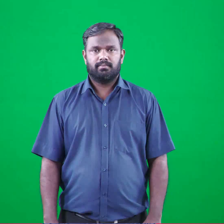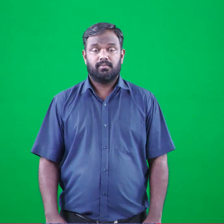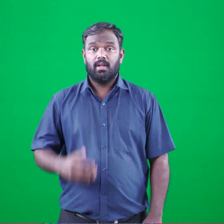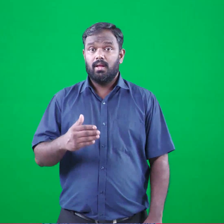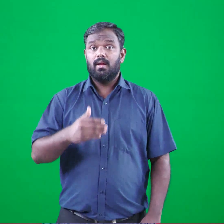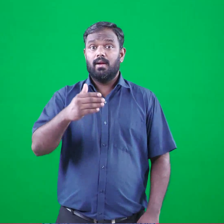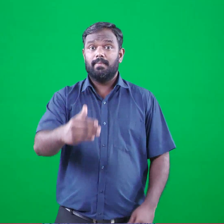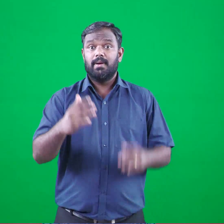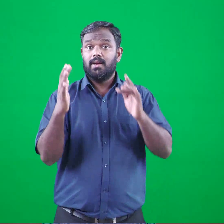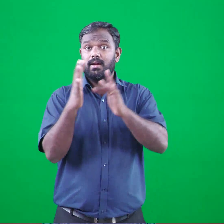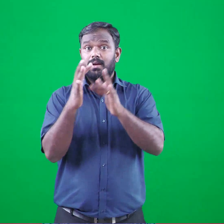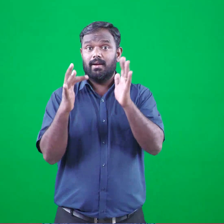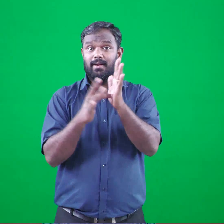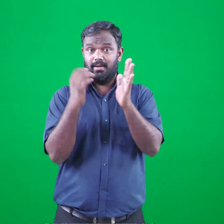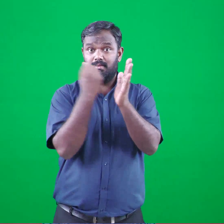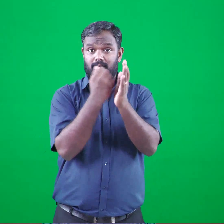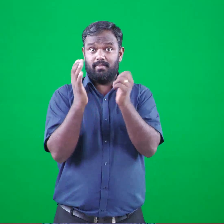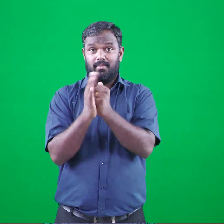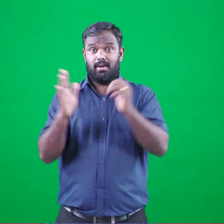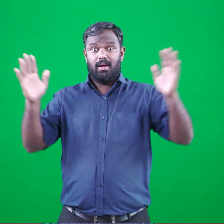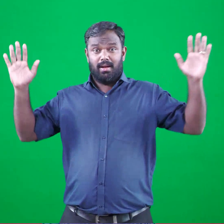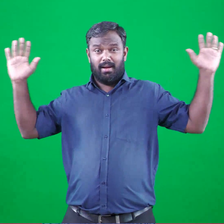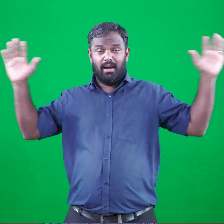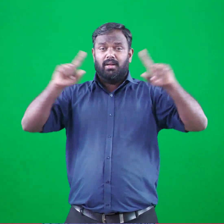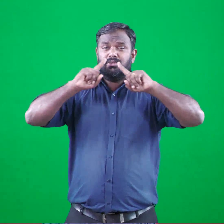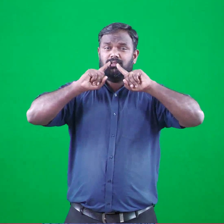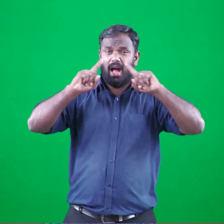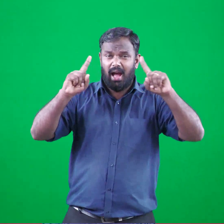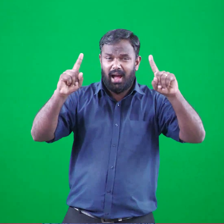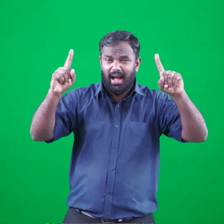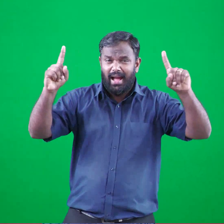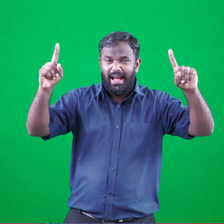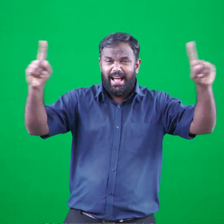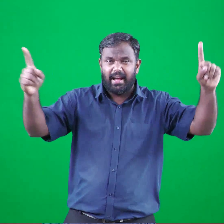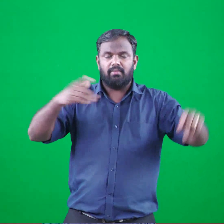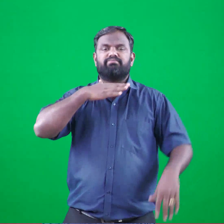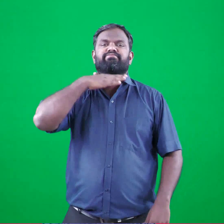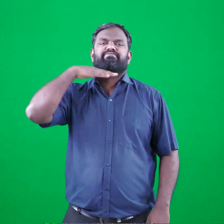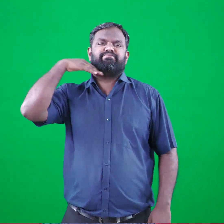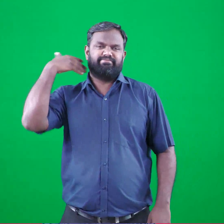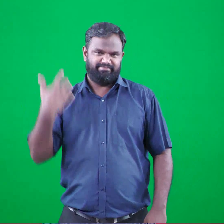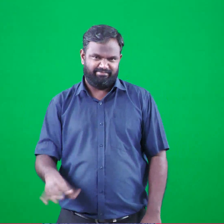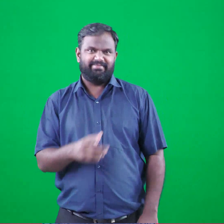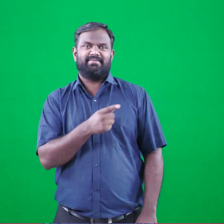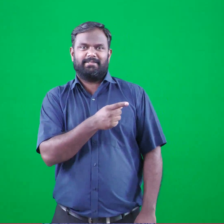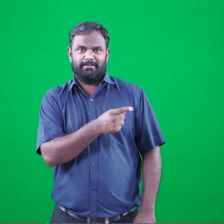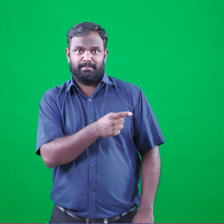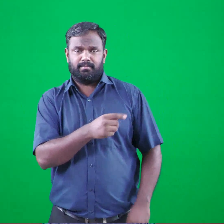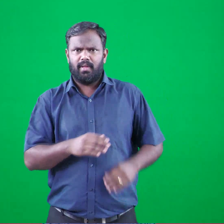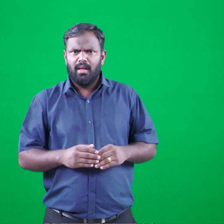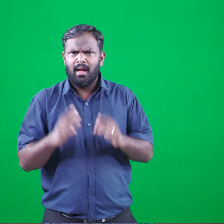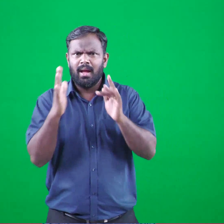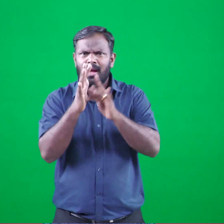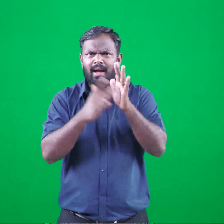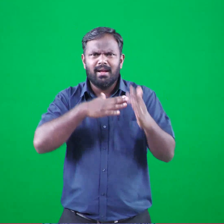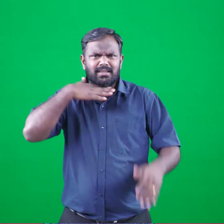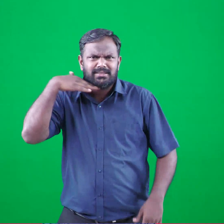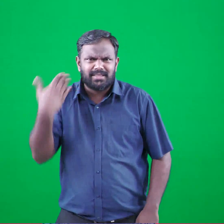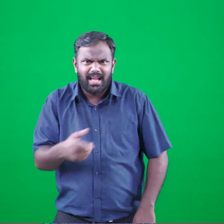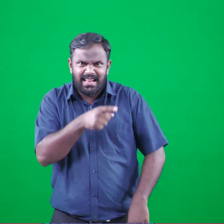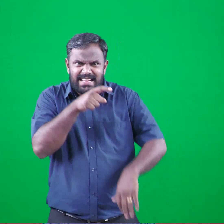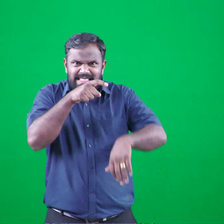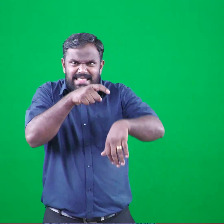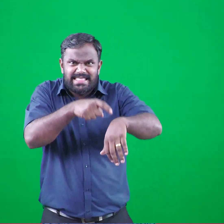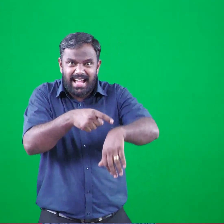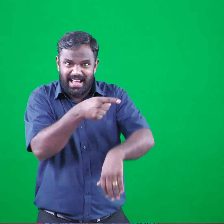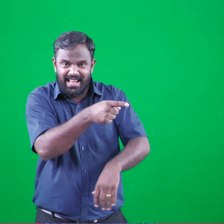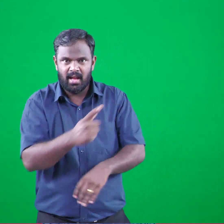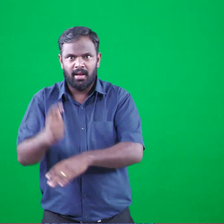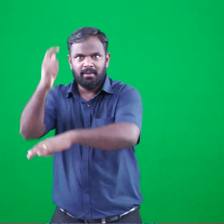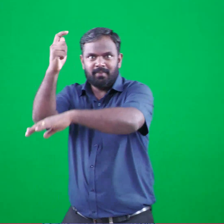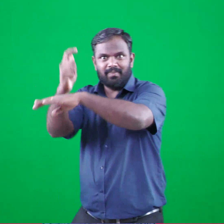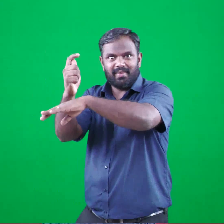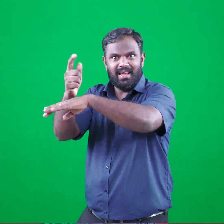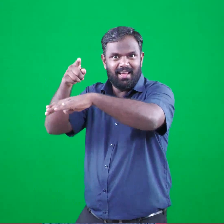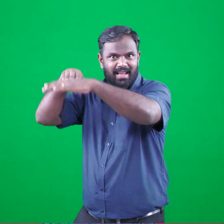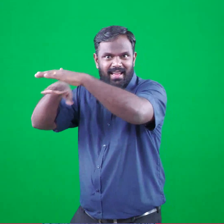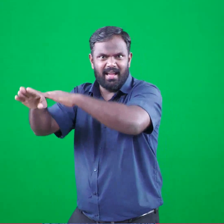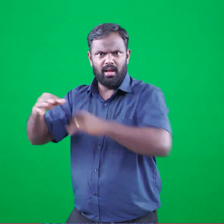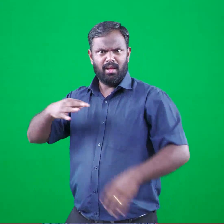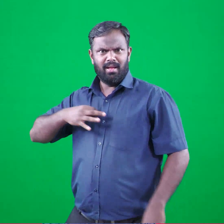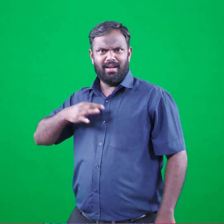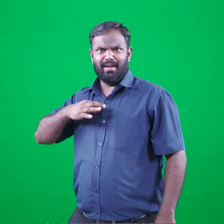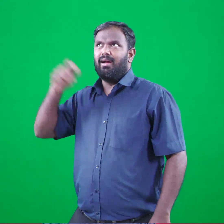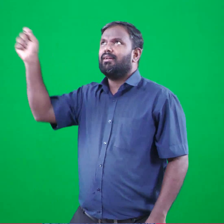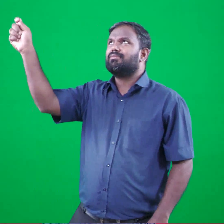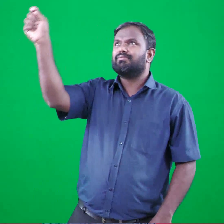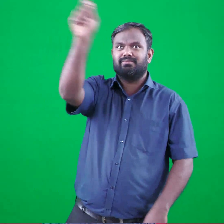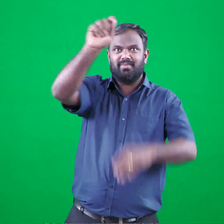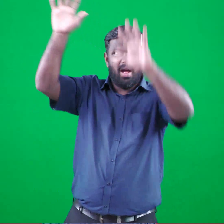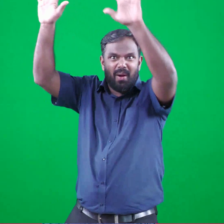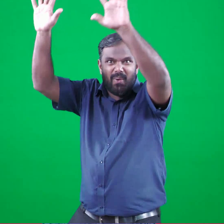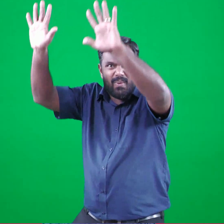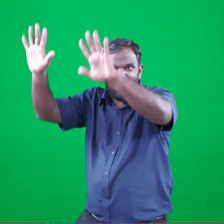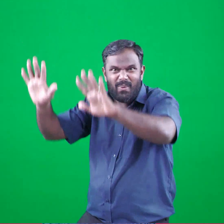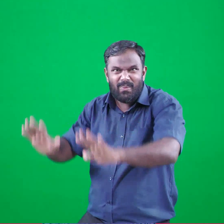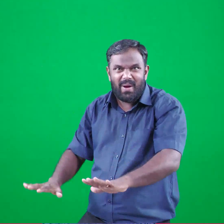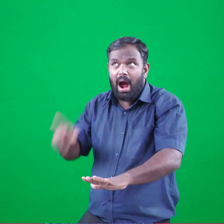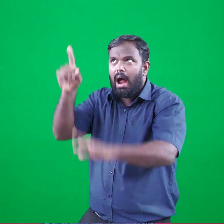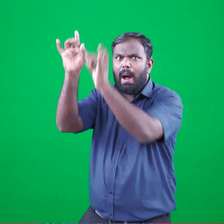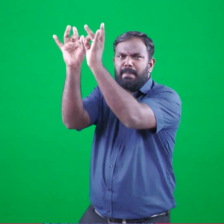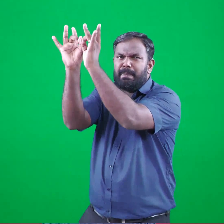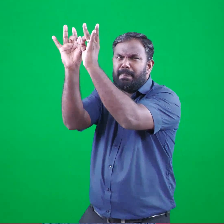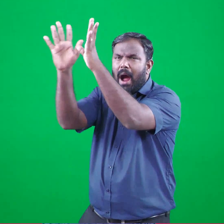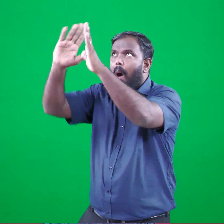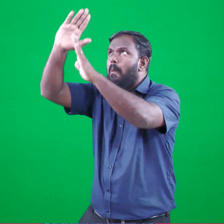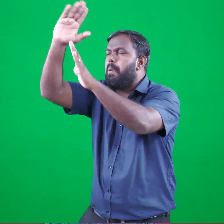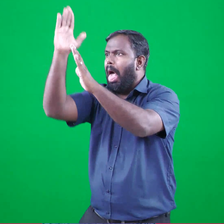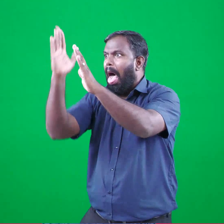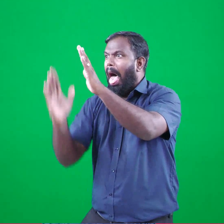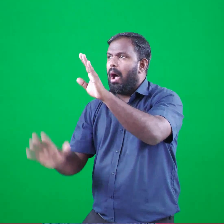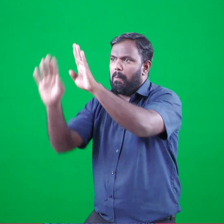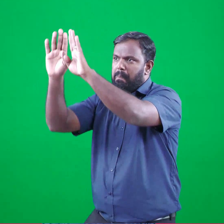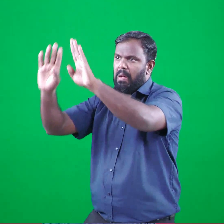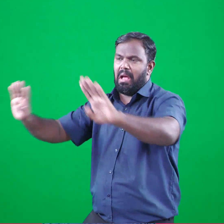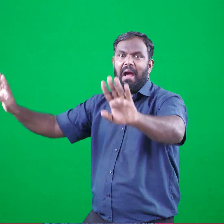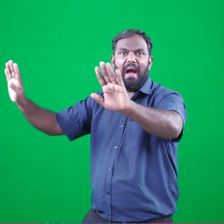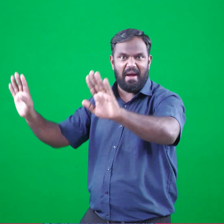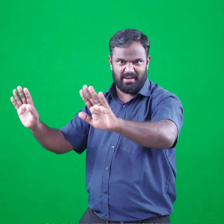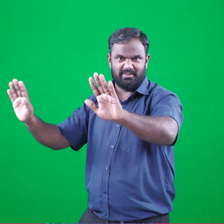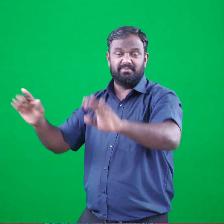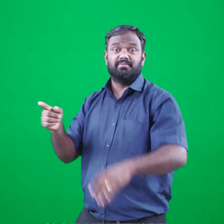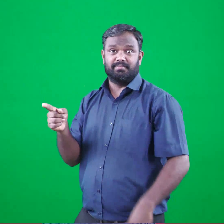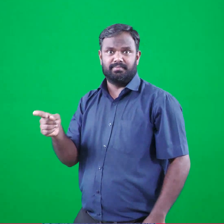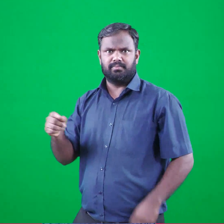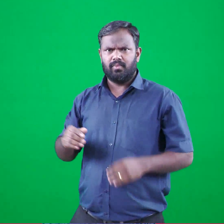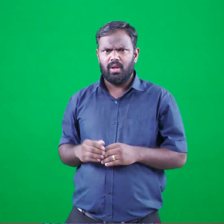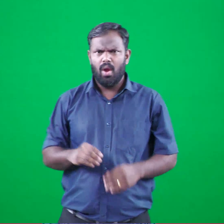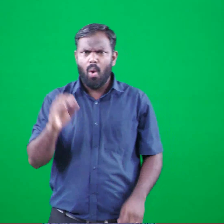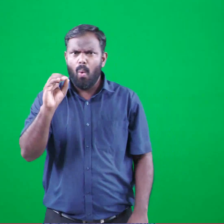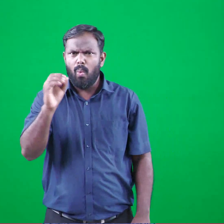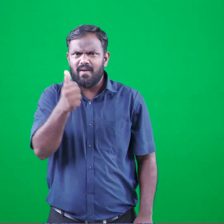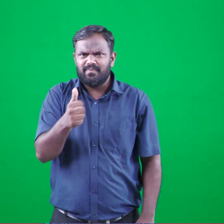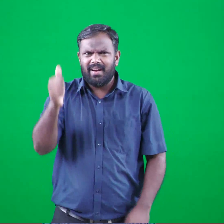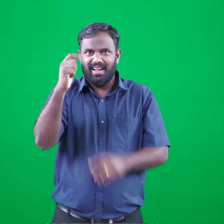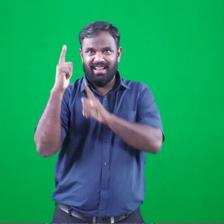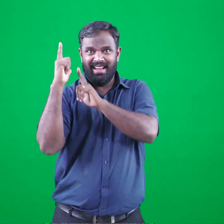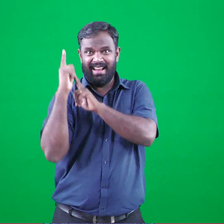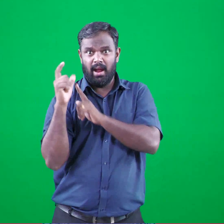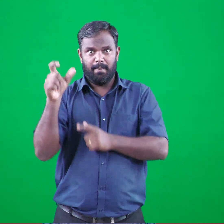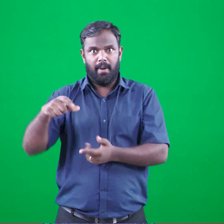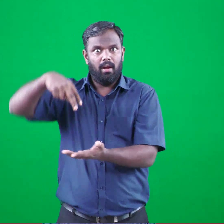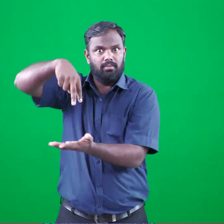But Jesus let out a loud cry and breathed His last. And the veil of the temple was torn in two from top to bottom.